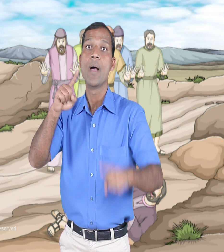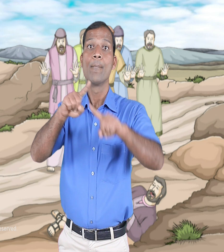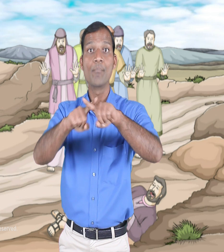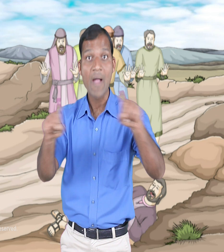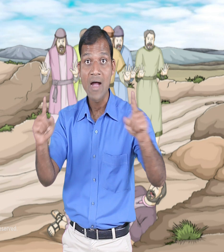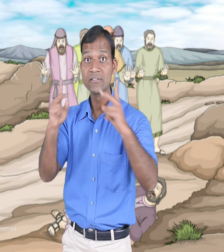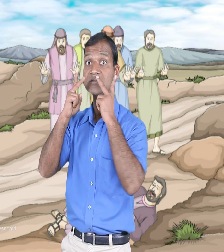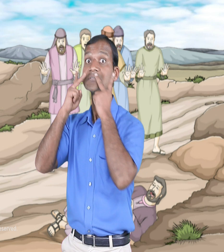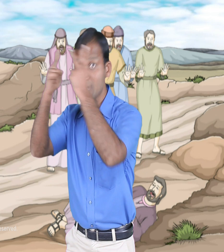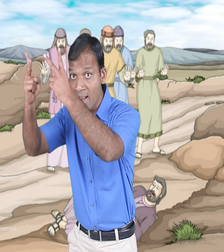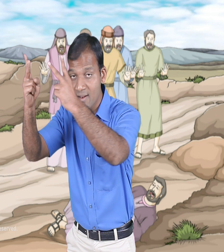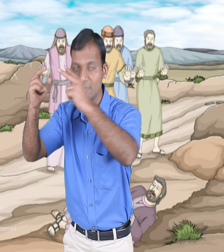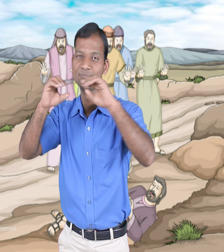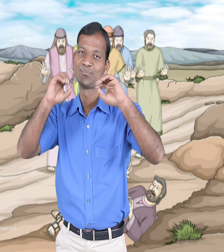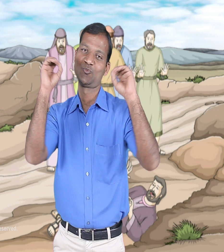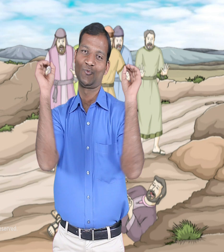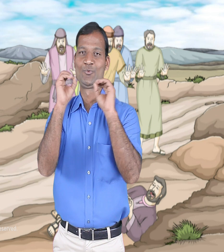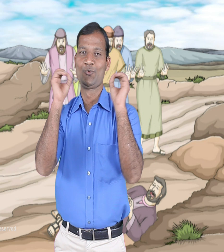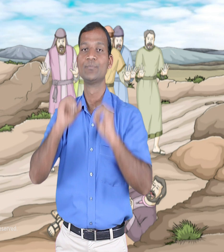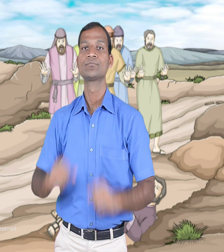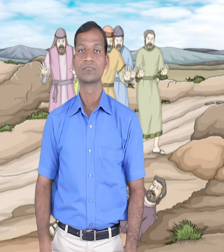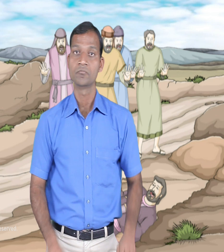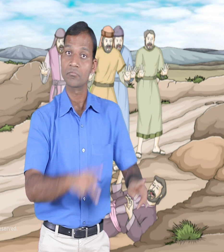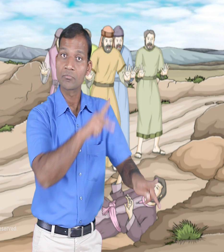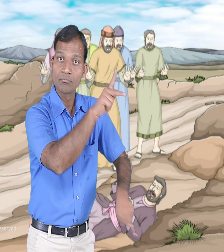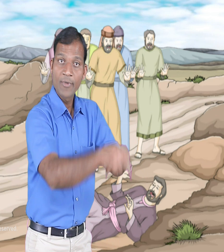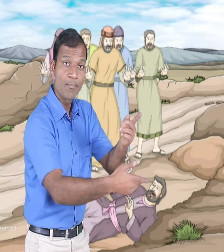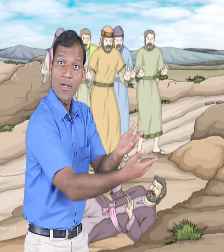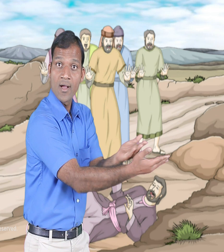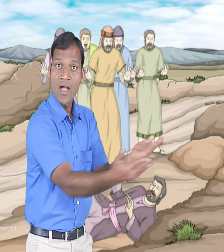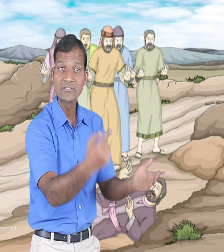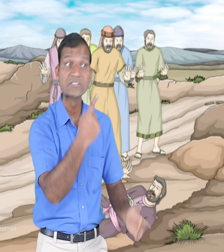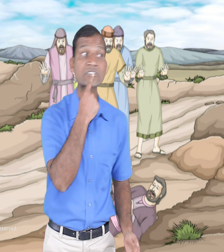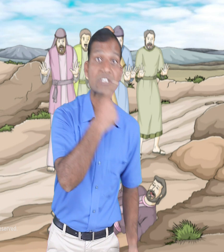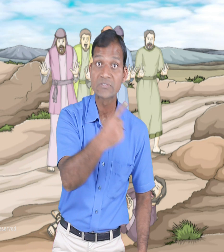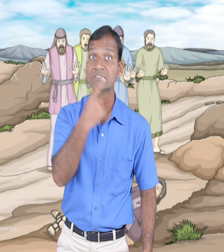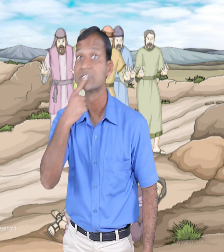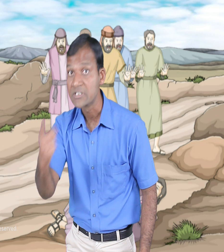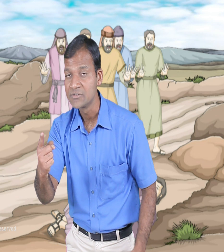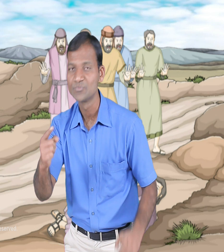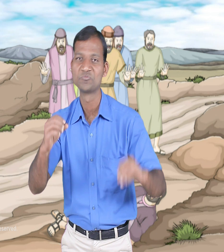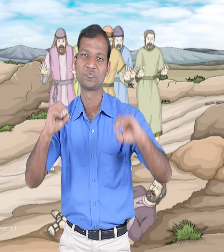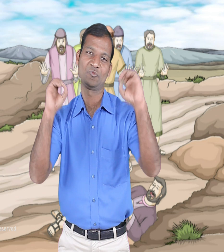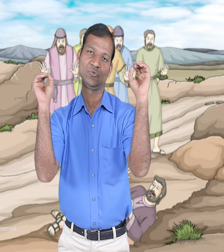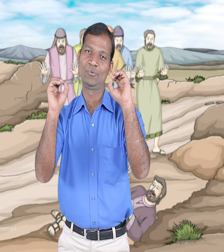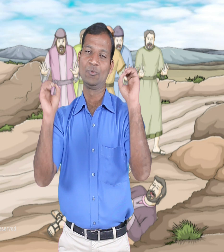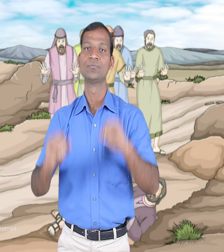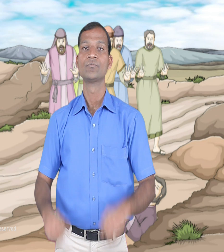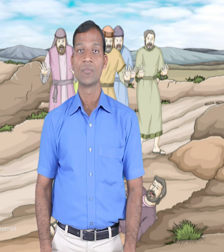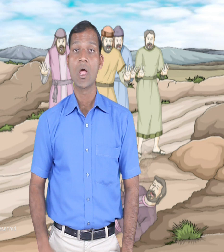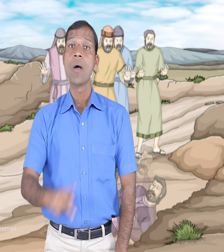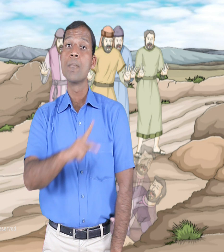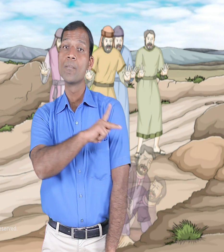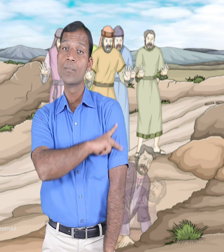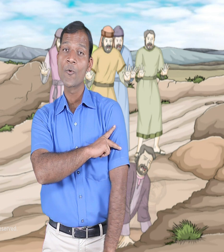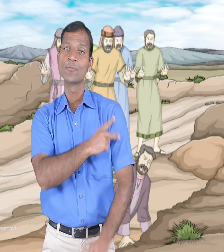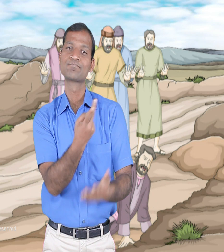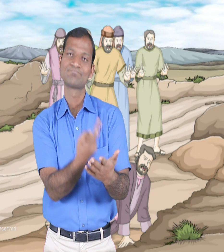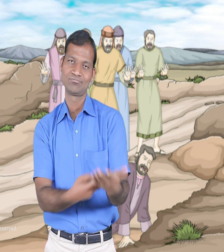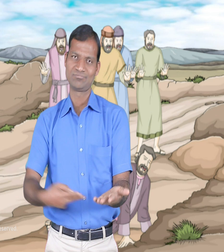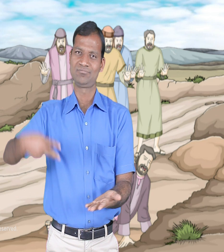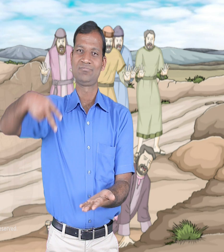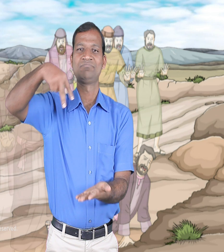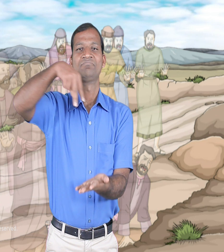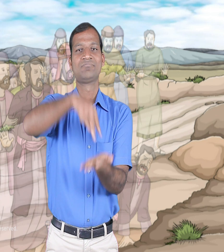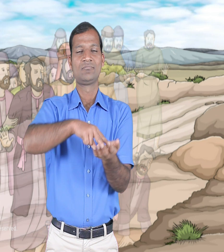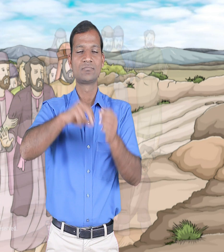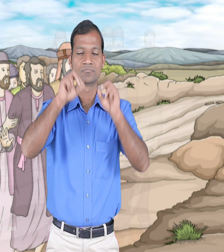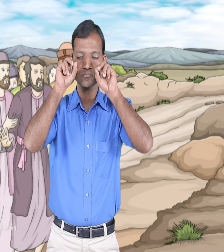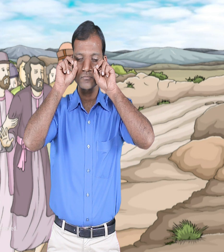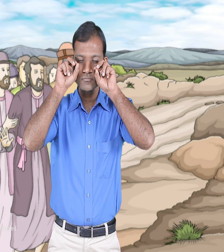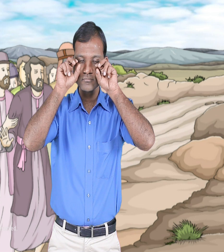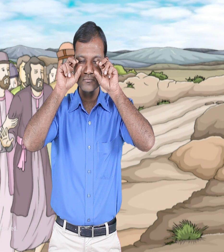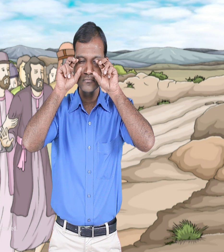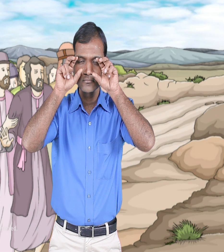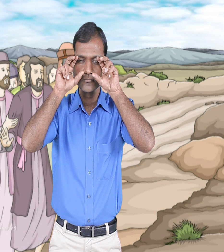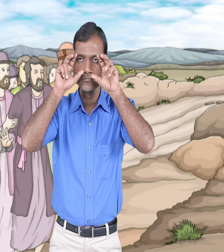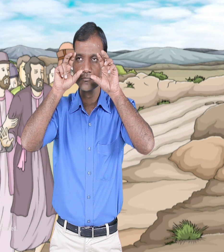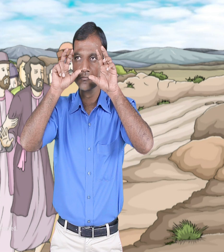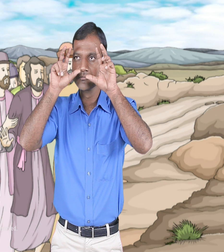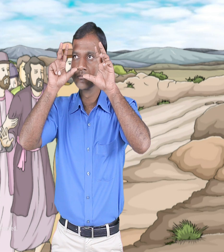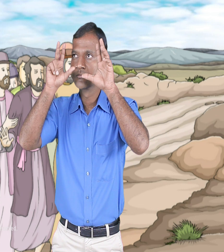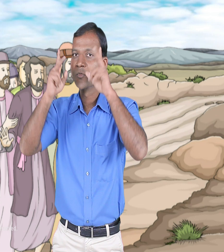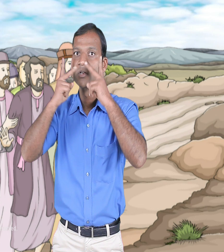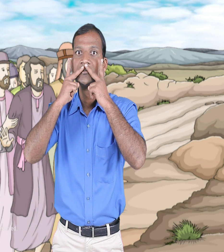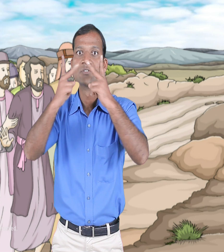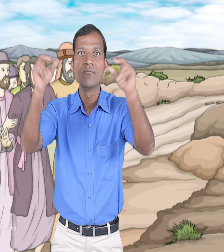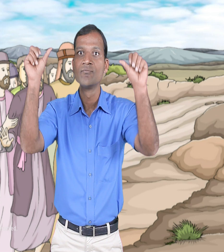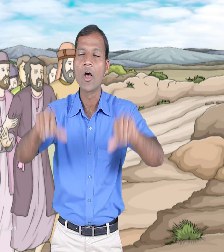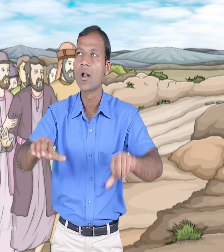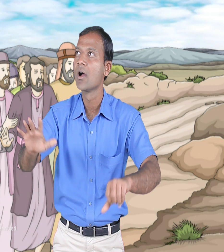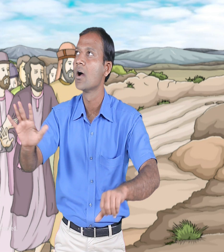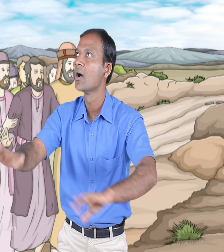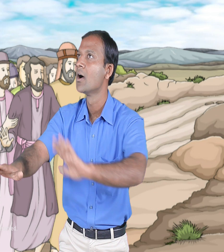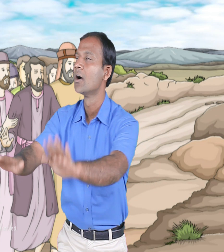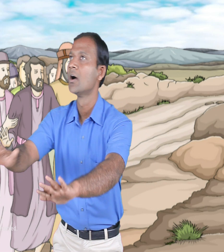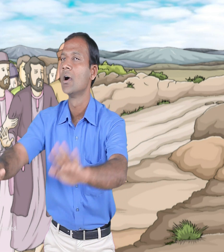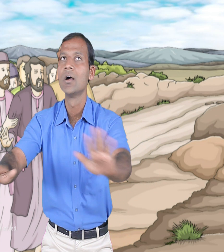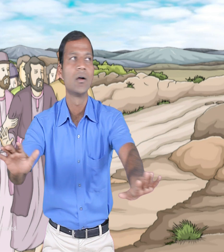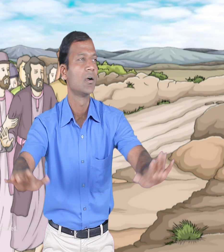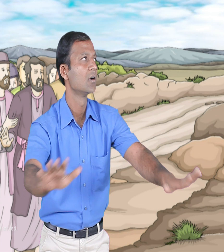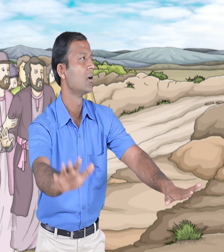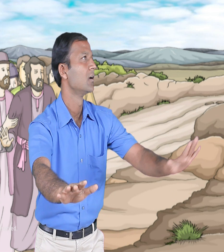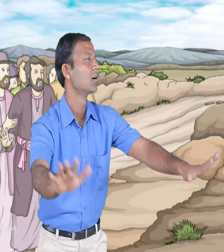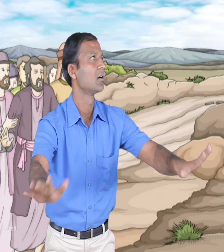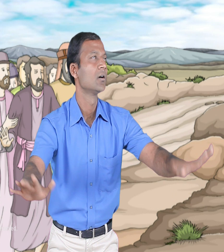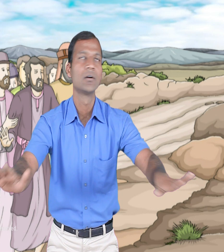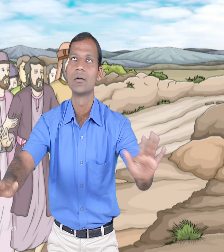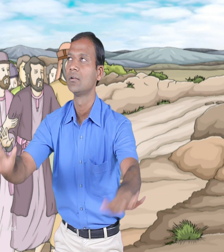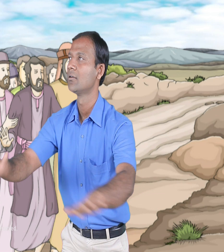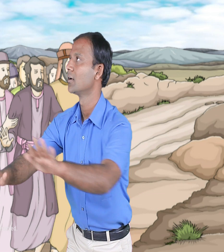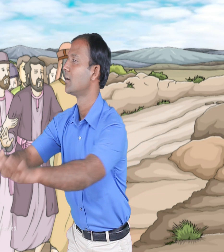They heard the voice but did not see anyone.